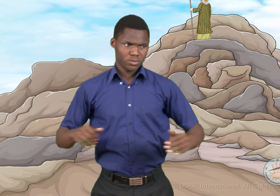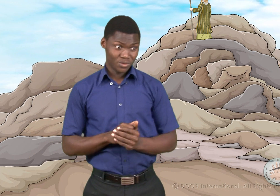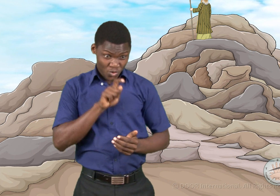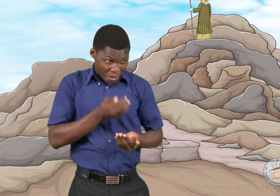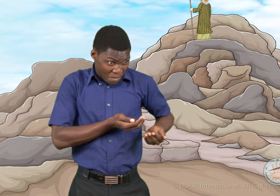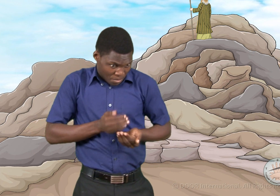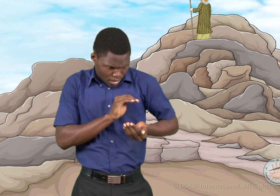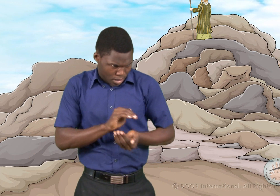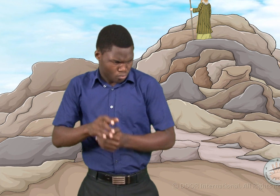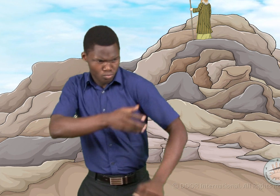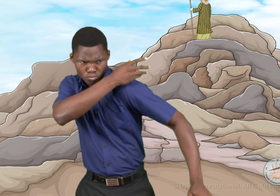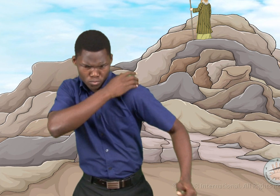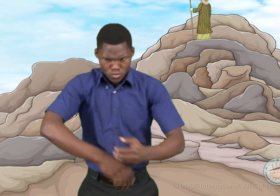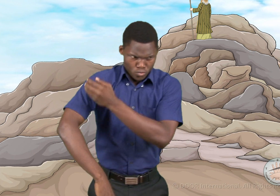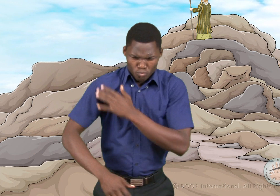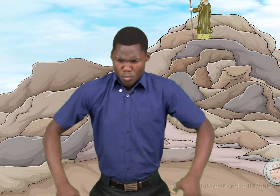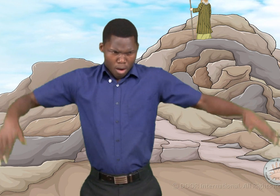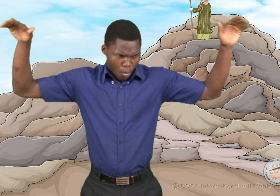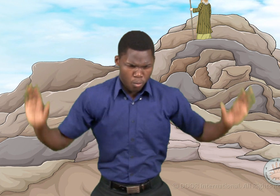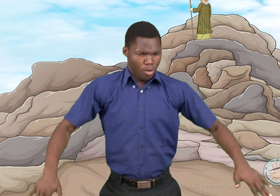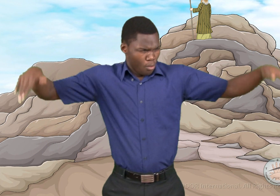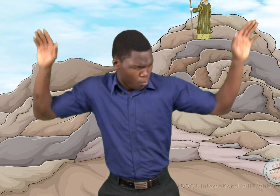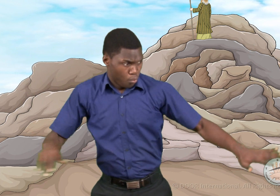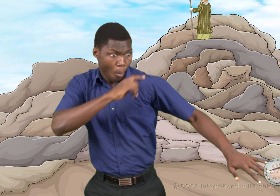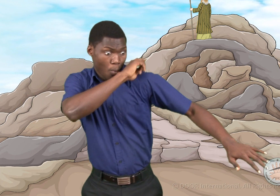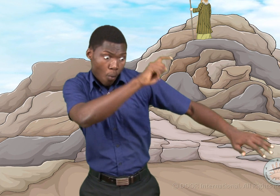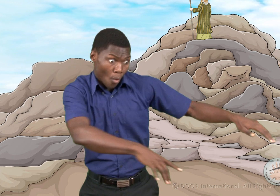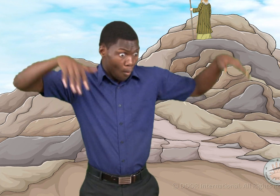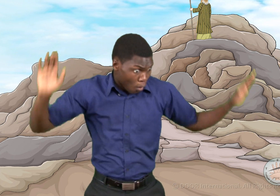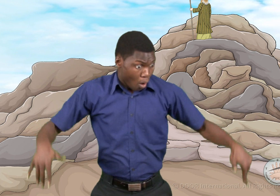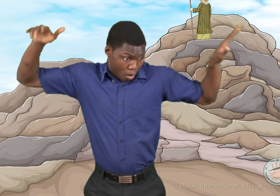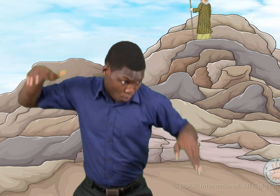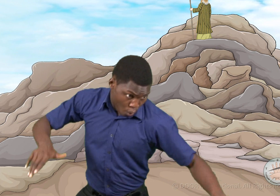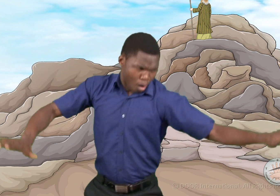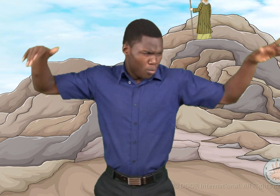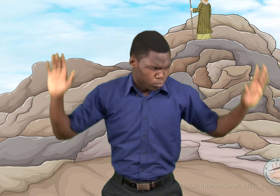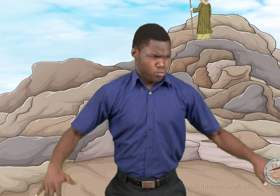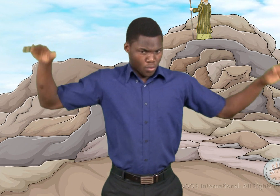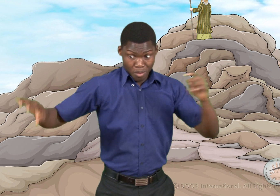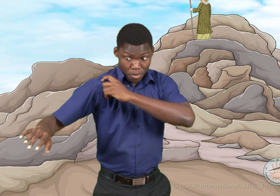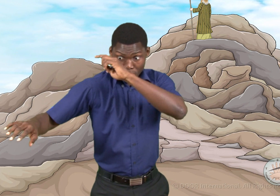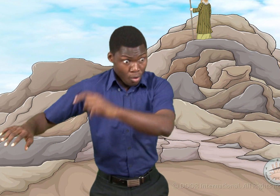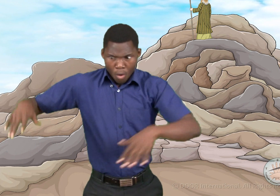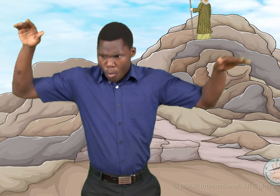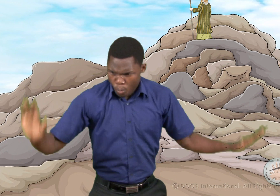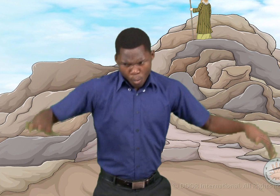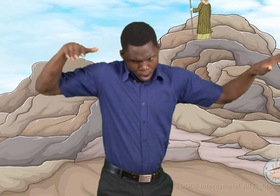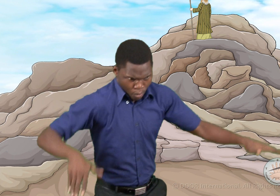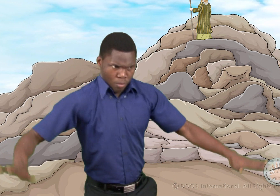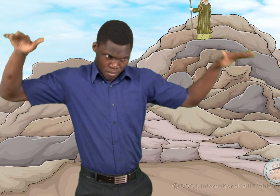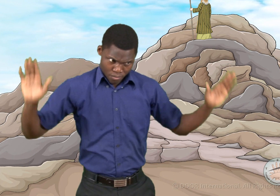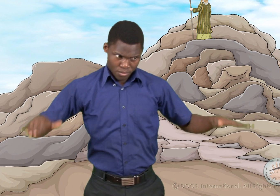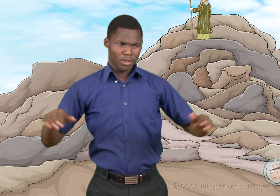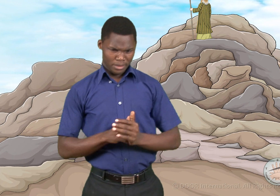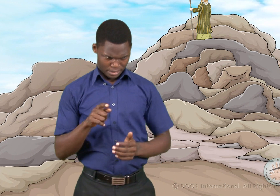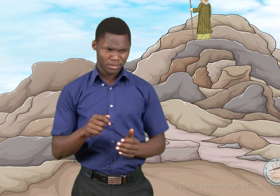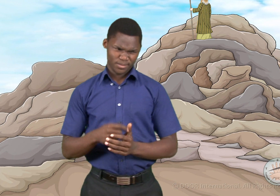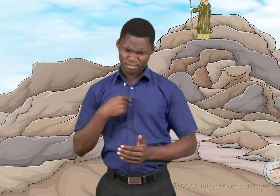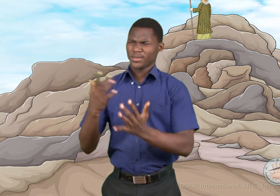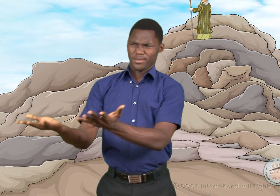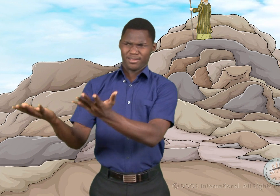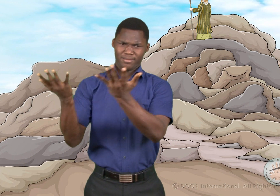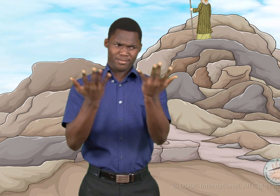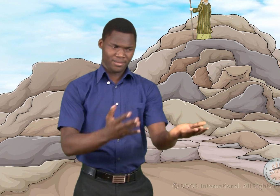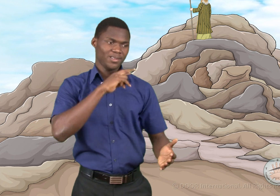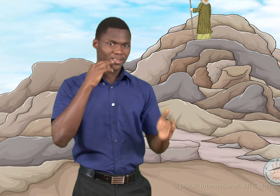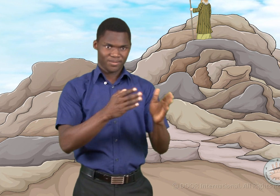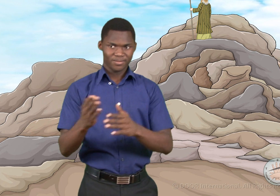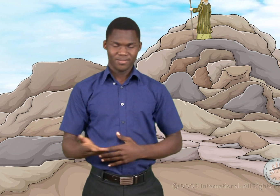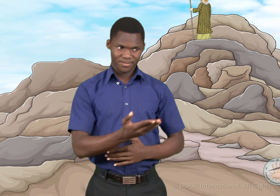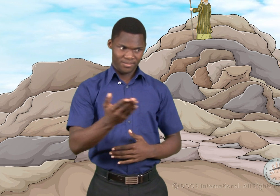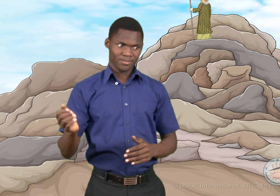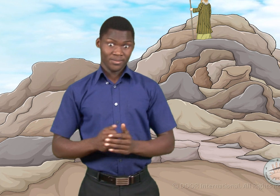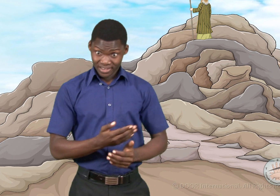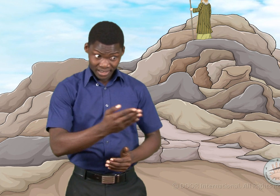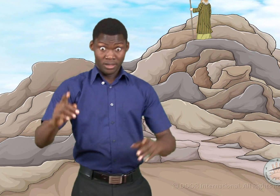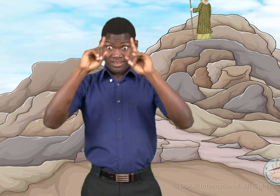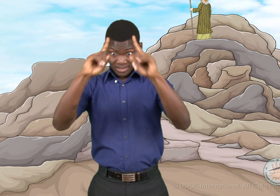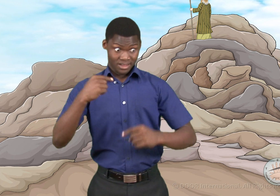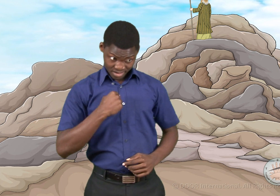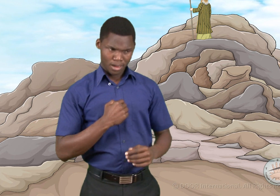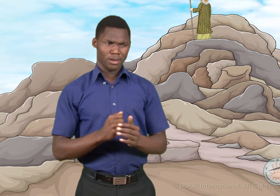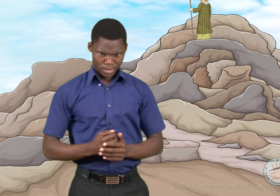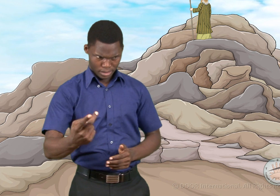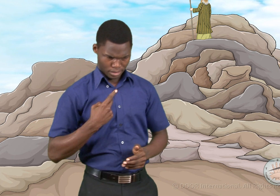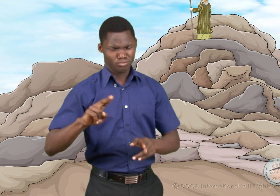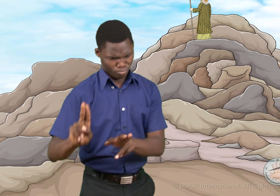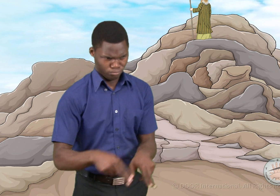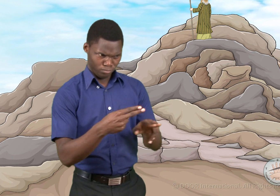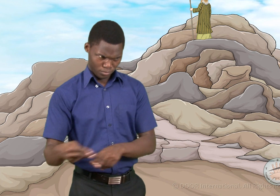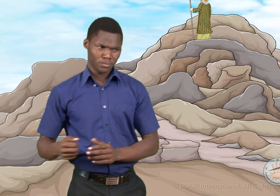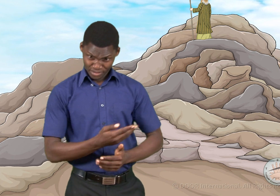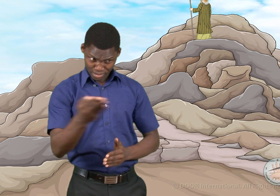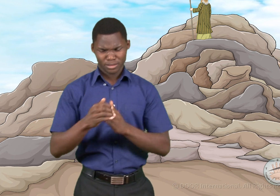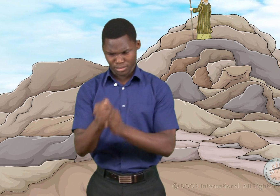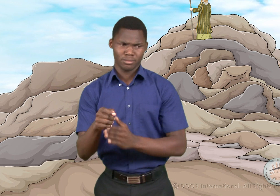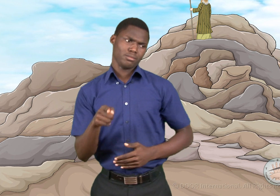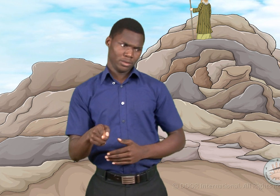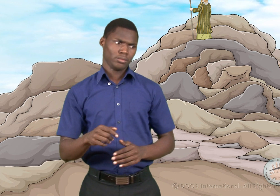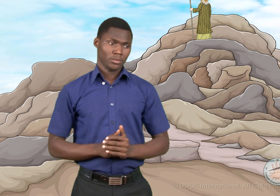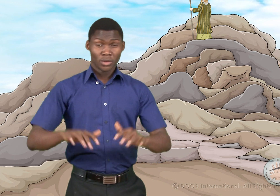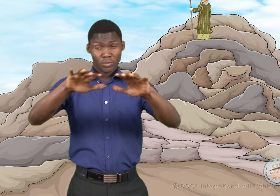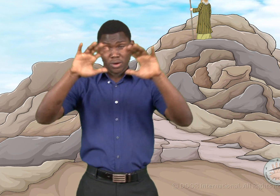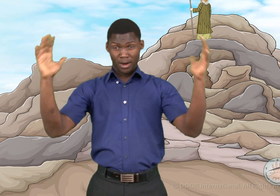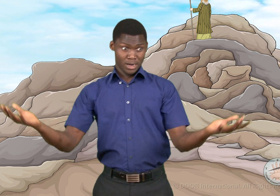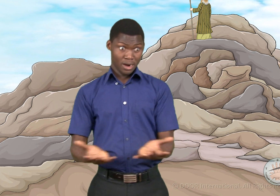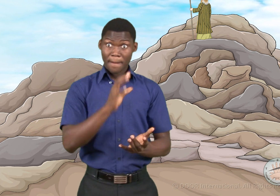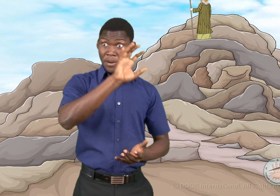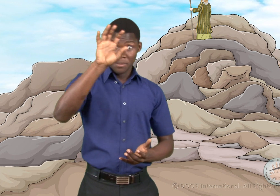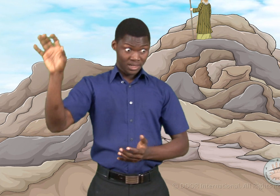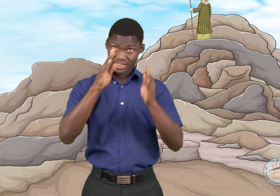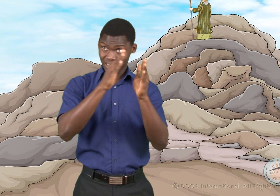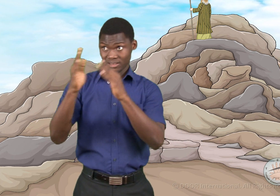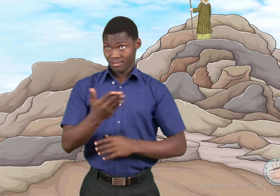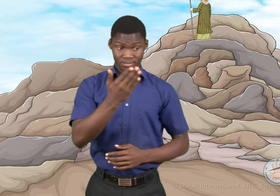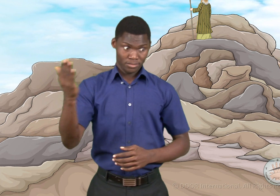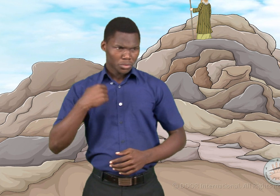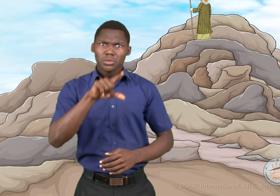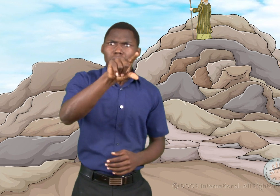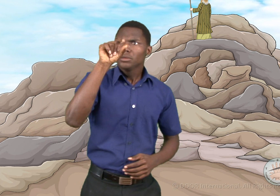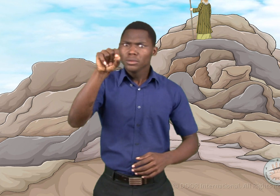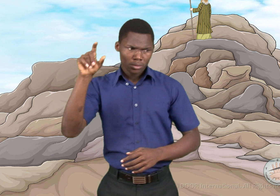Now if you will indeed obey My voice and keep My covenant, you will be My treasured possession out of all the nations—for the whole earth is Mine.